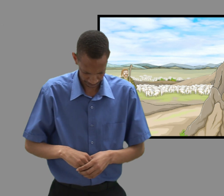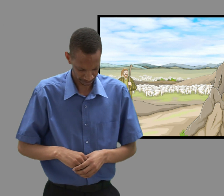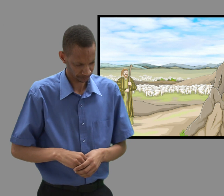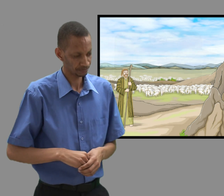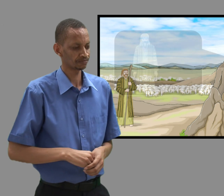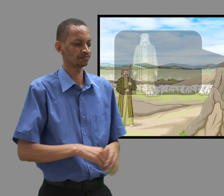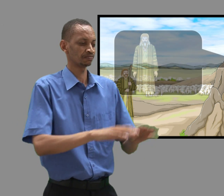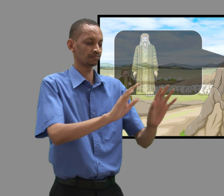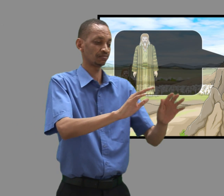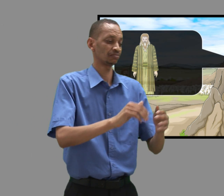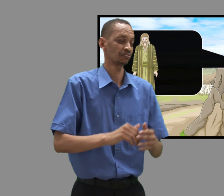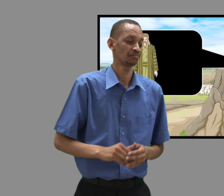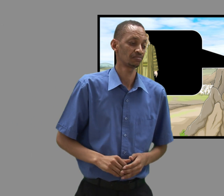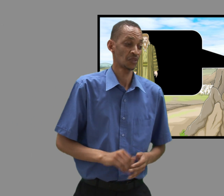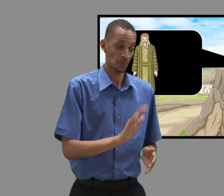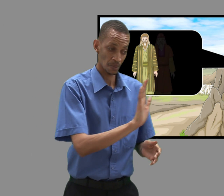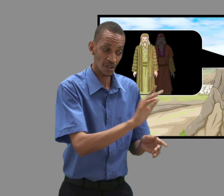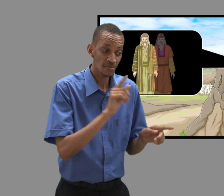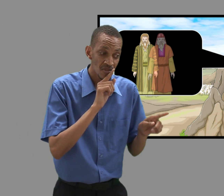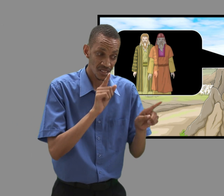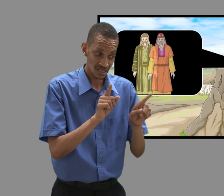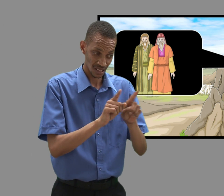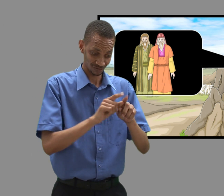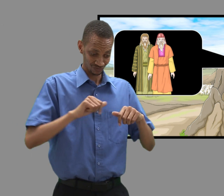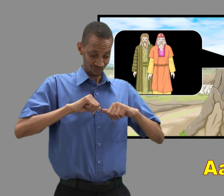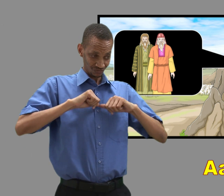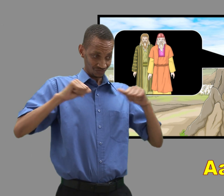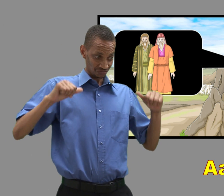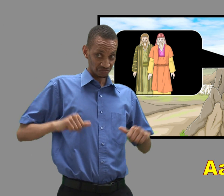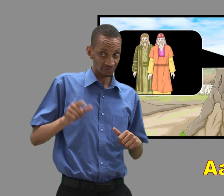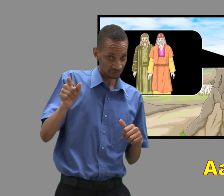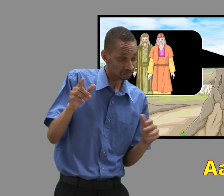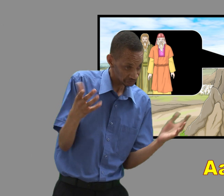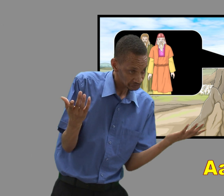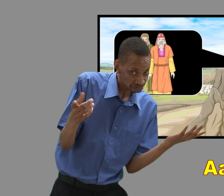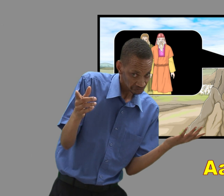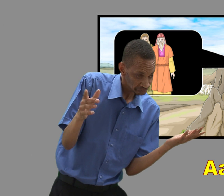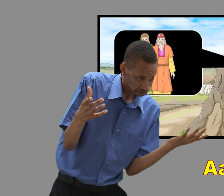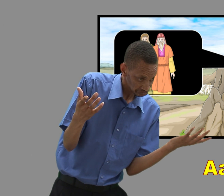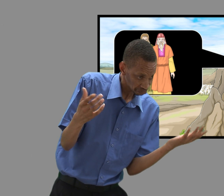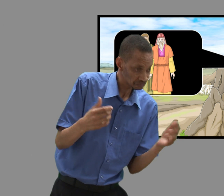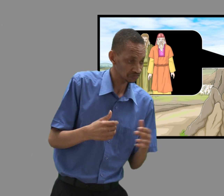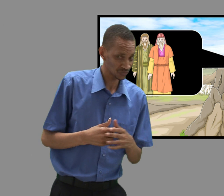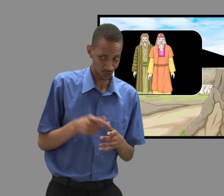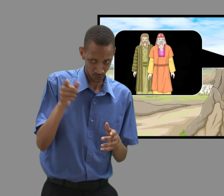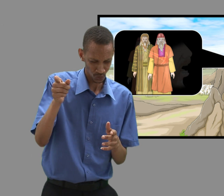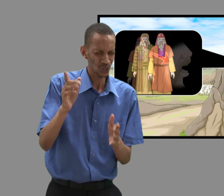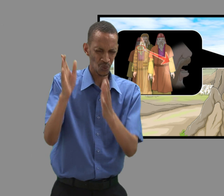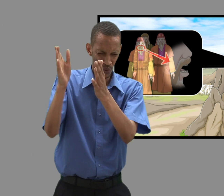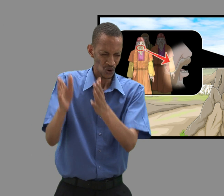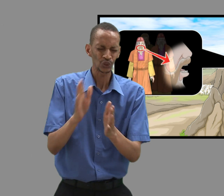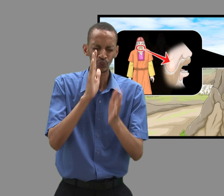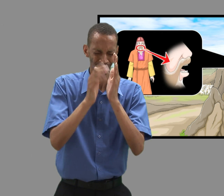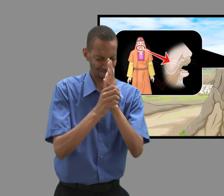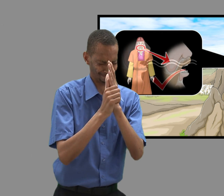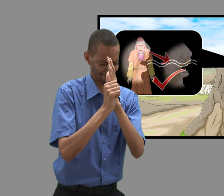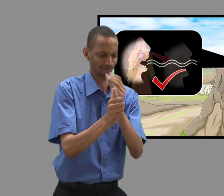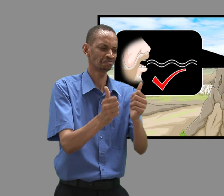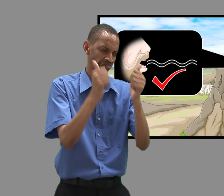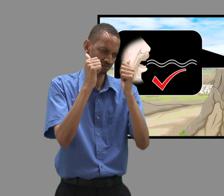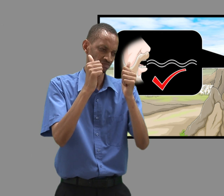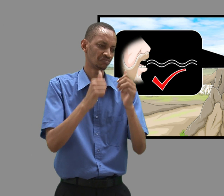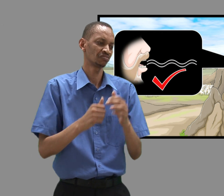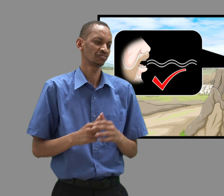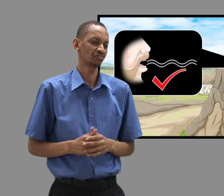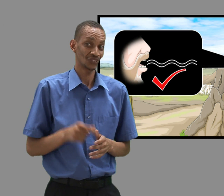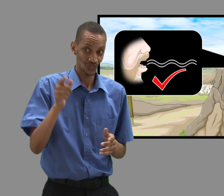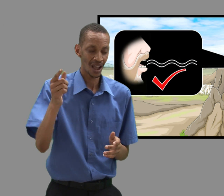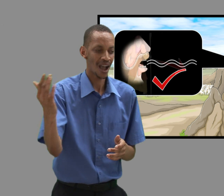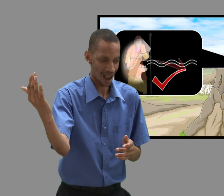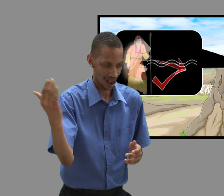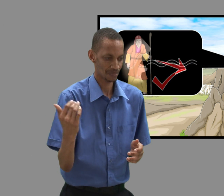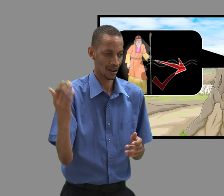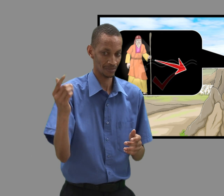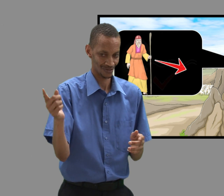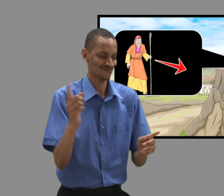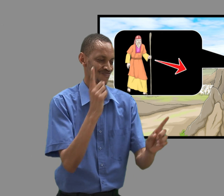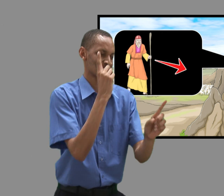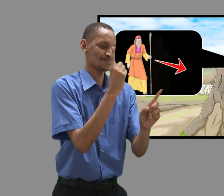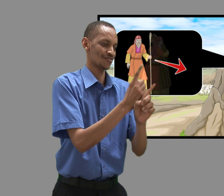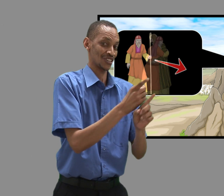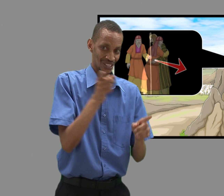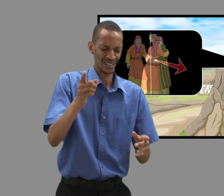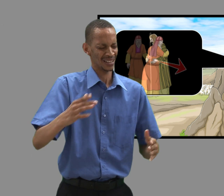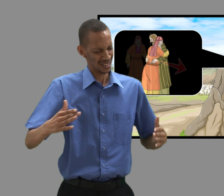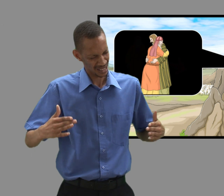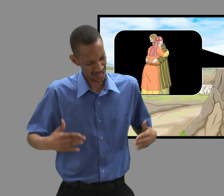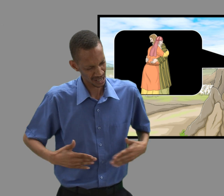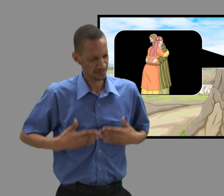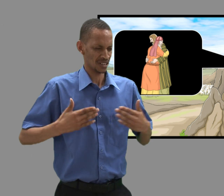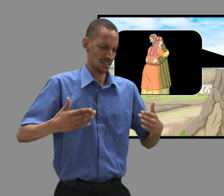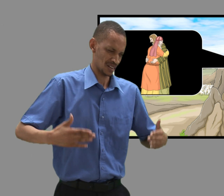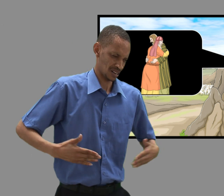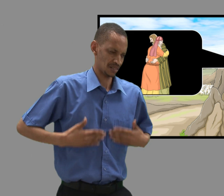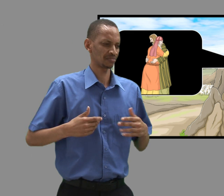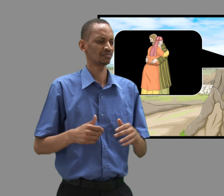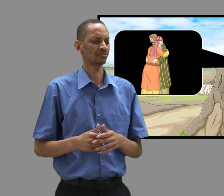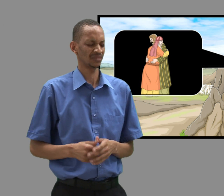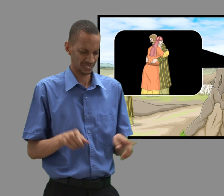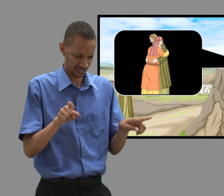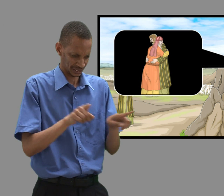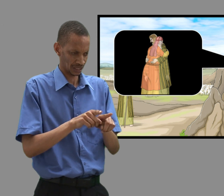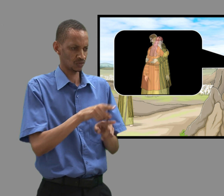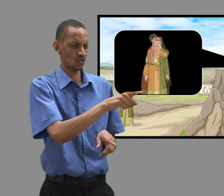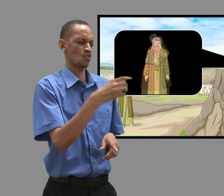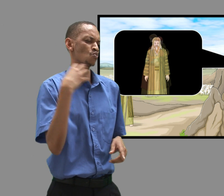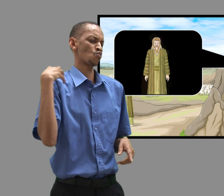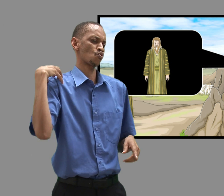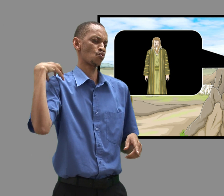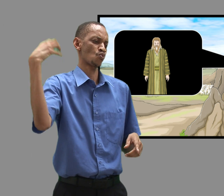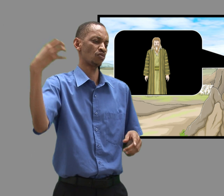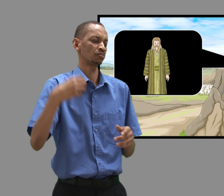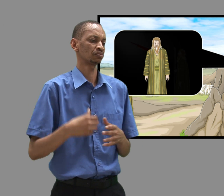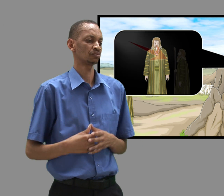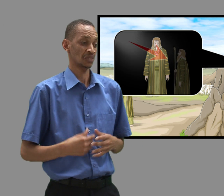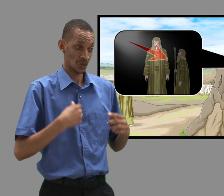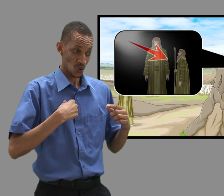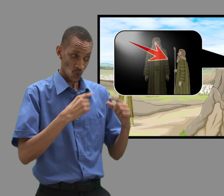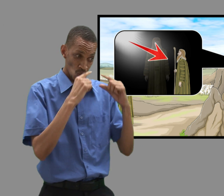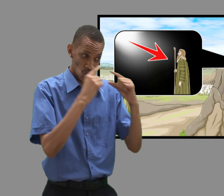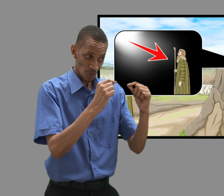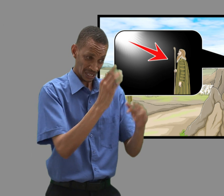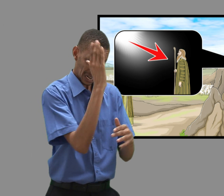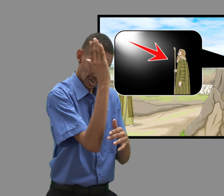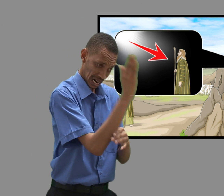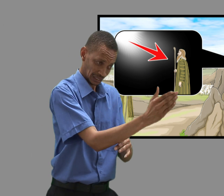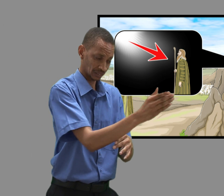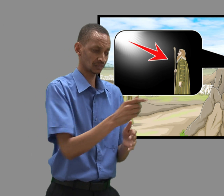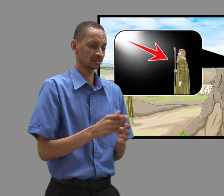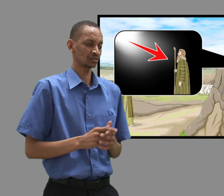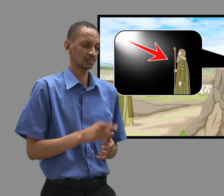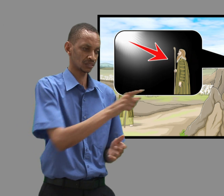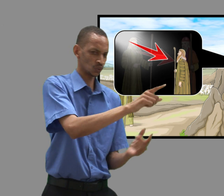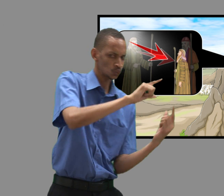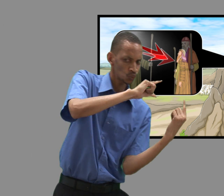Then the anger of the LORD burned against Moses, and He said, “Is not Aaron the Levite your brother? I know that he can speak well, and he is now on his way to meet you. When he sees you, he will be glad in his heart.